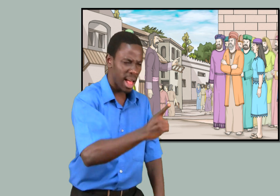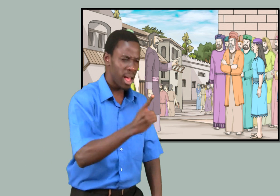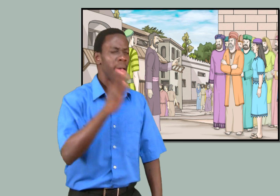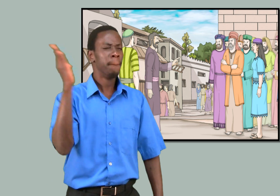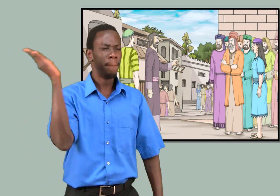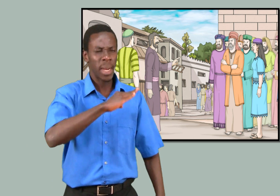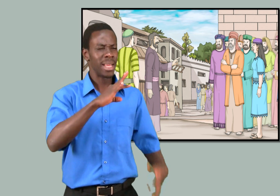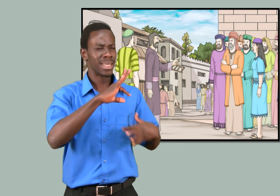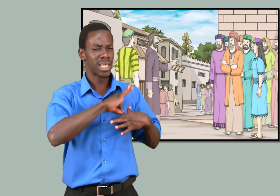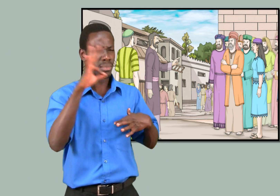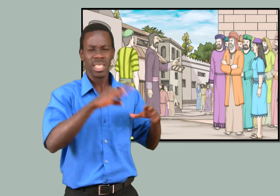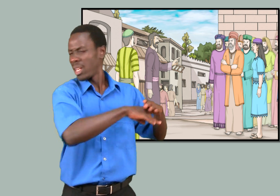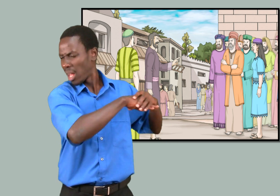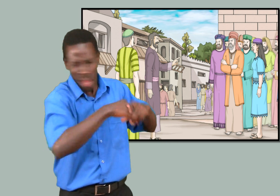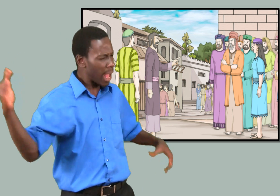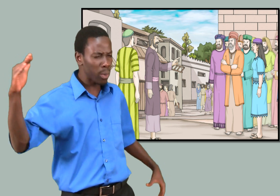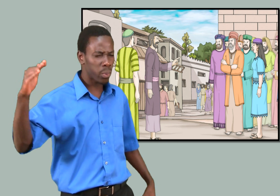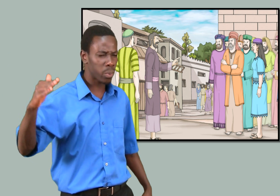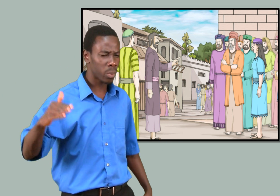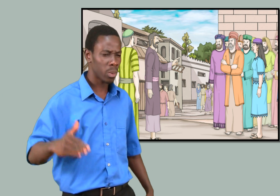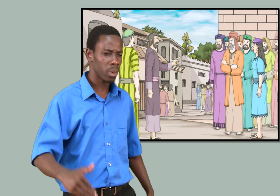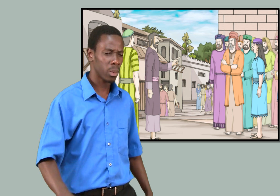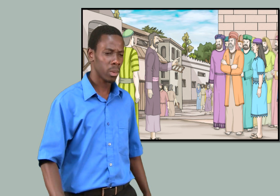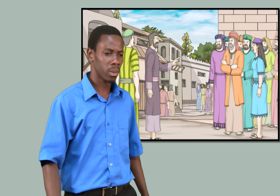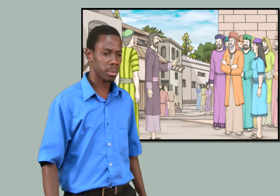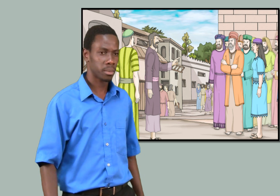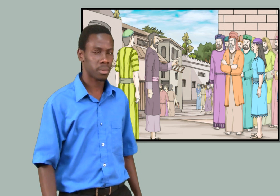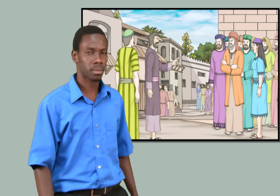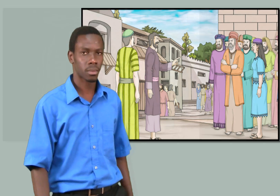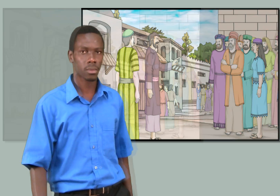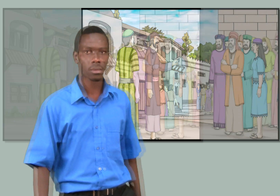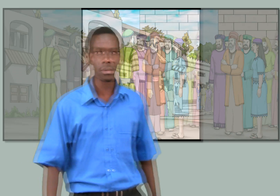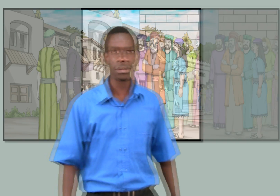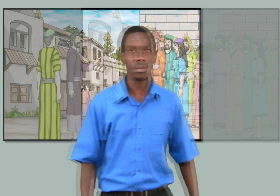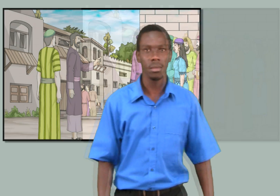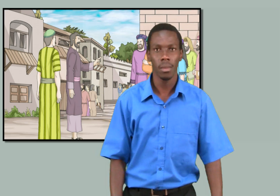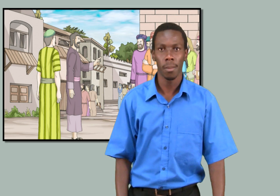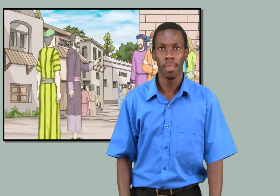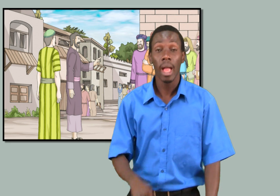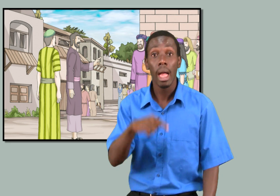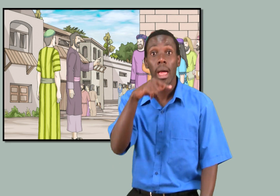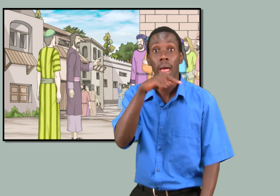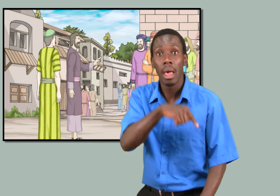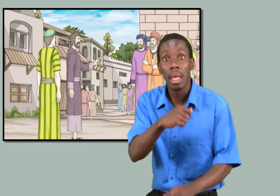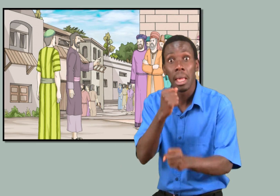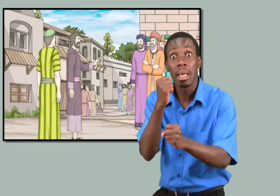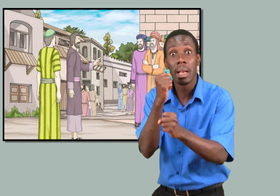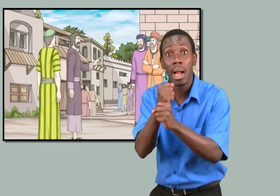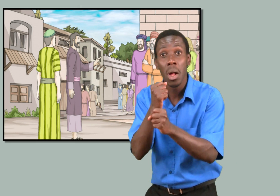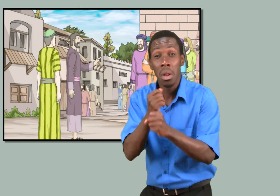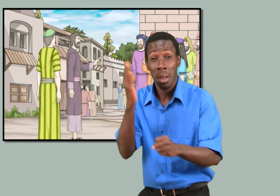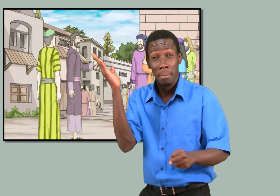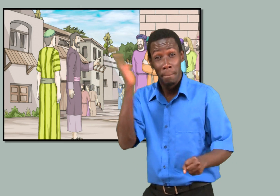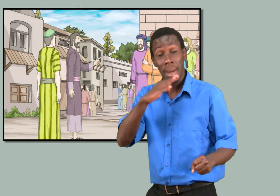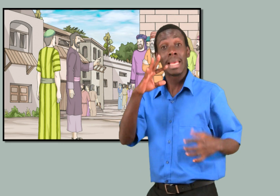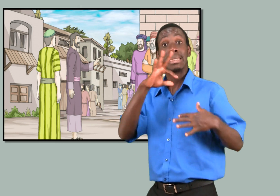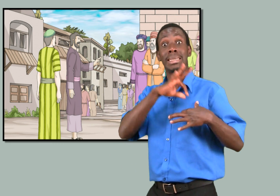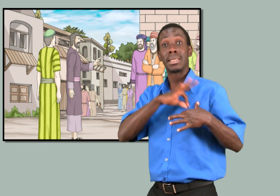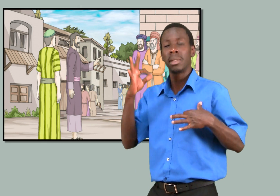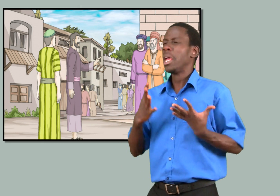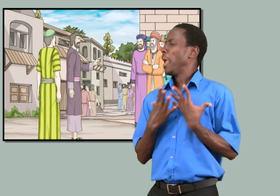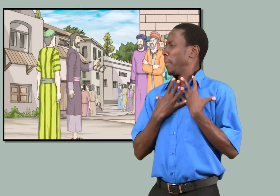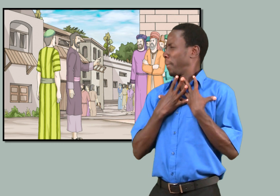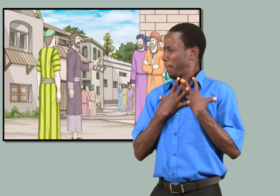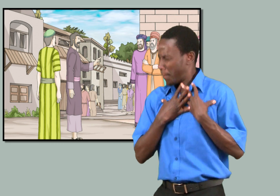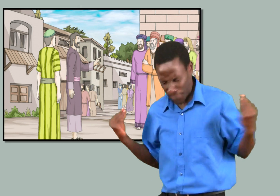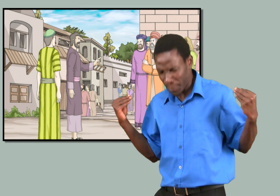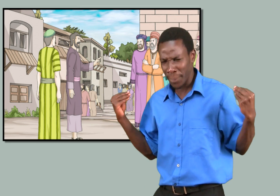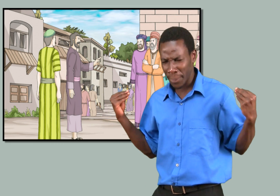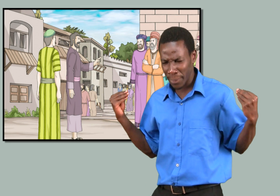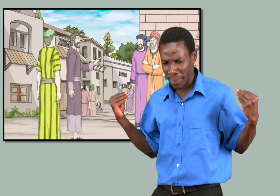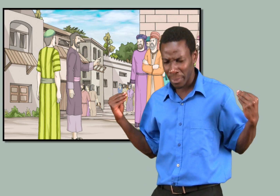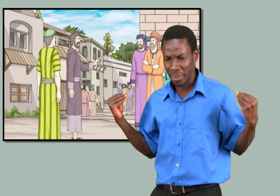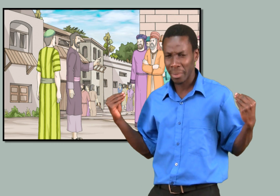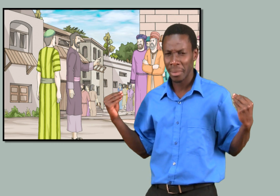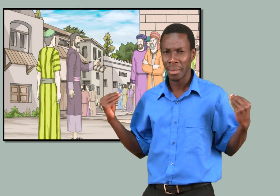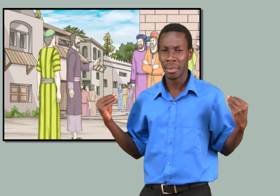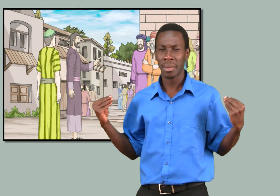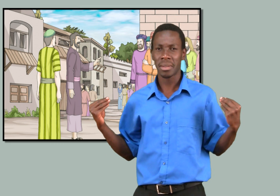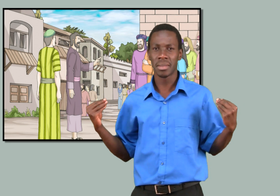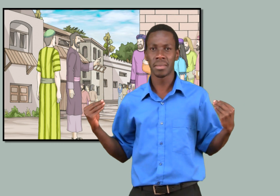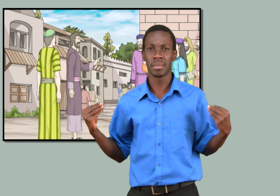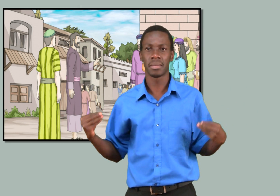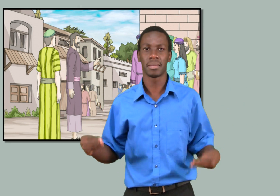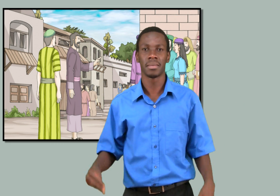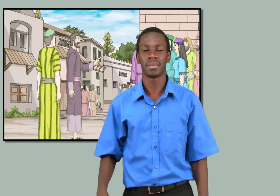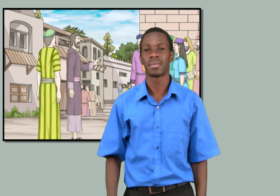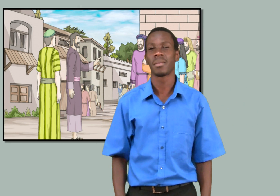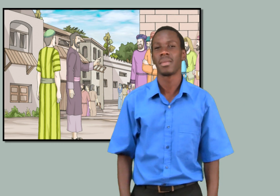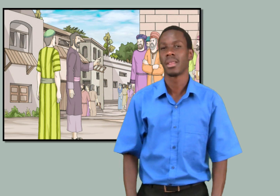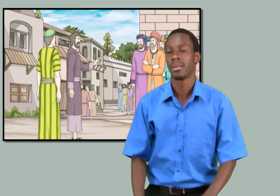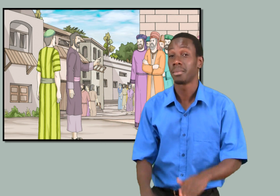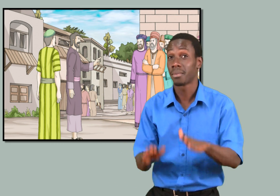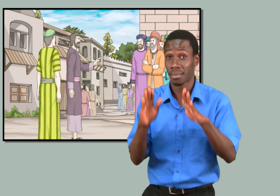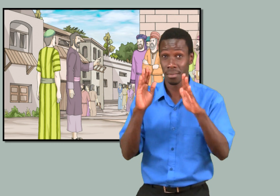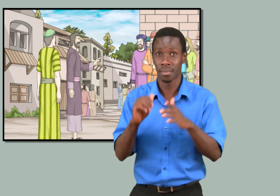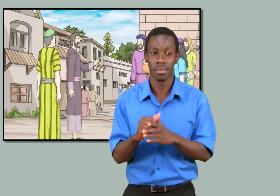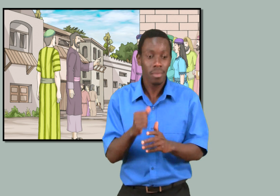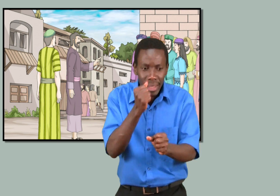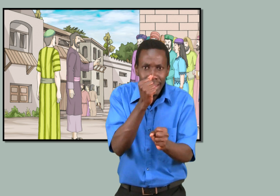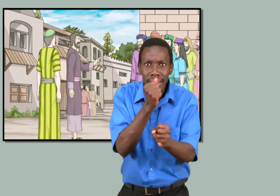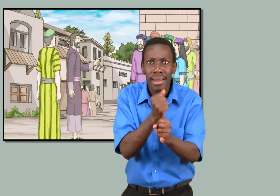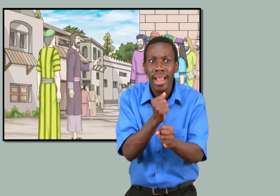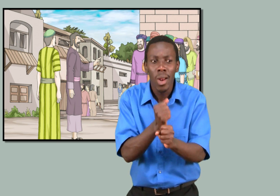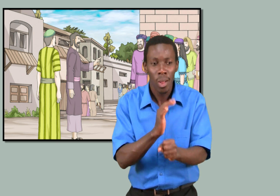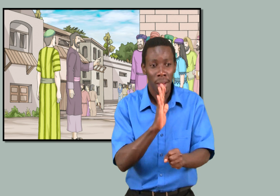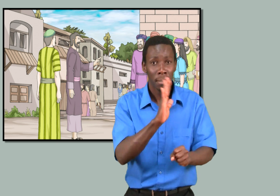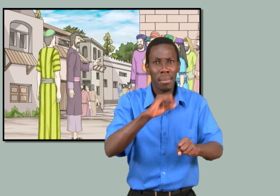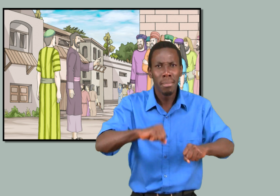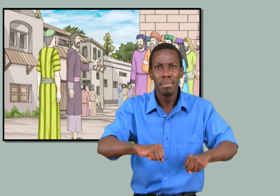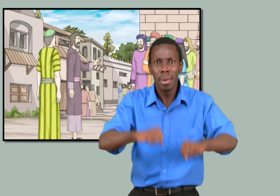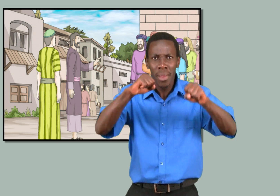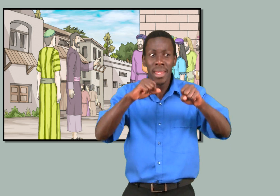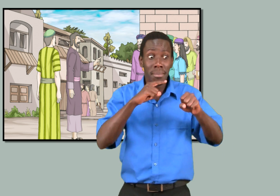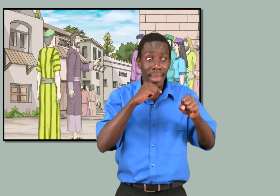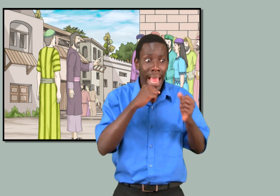And the spirit left her at that very moment.